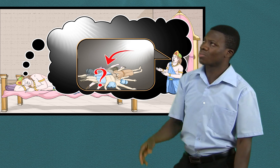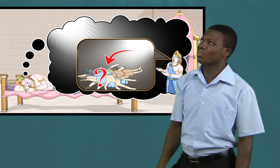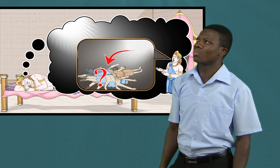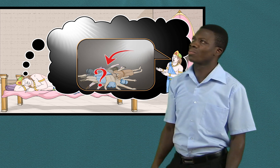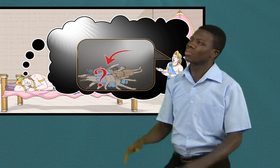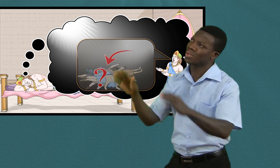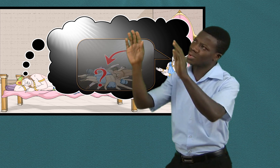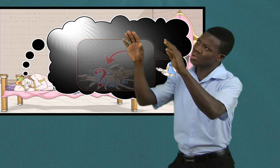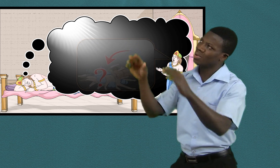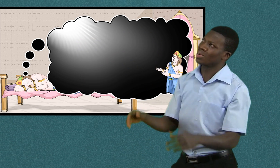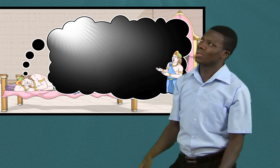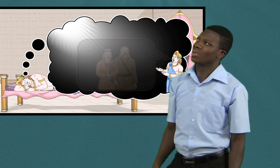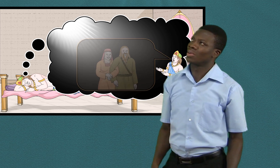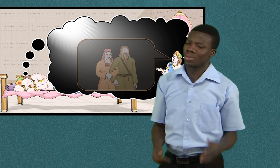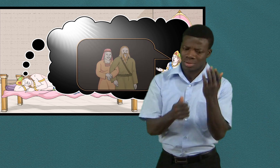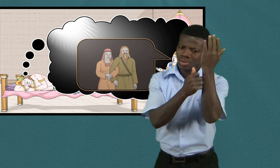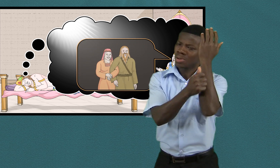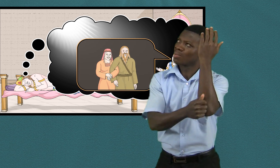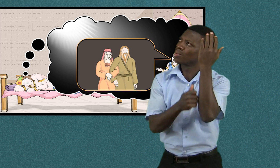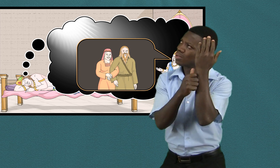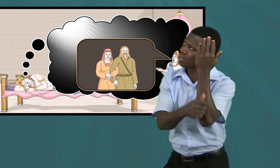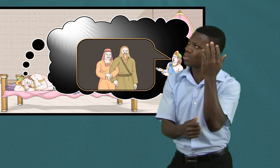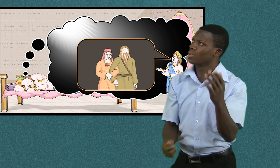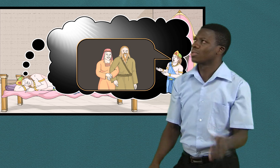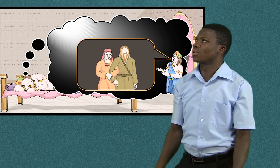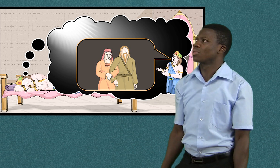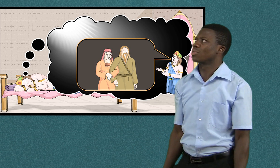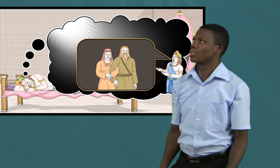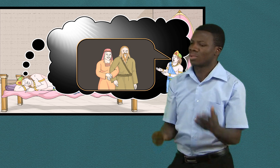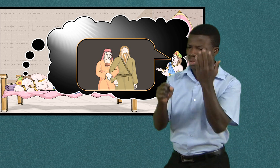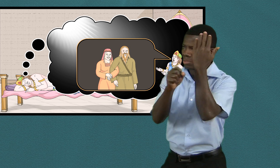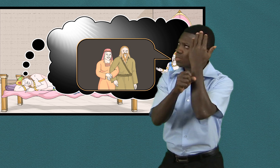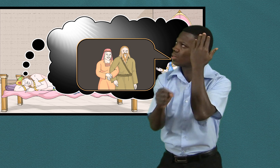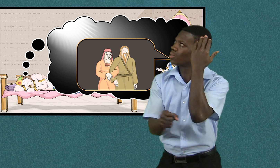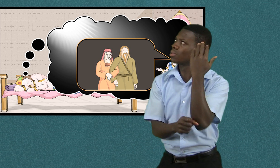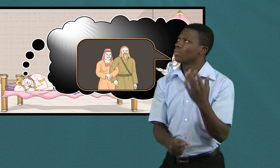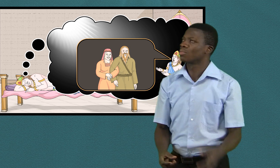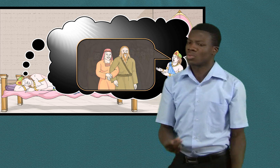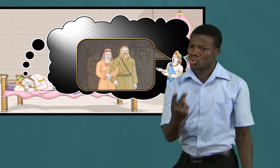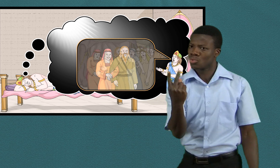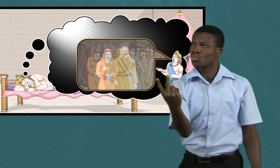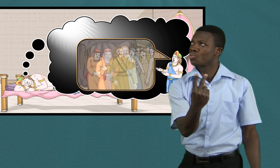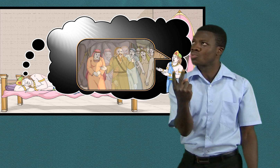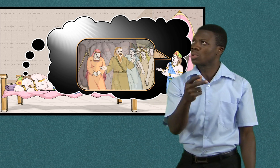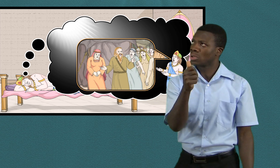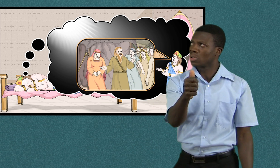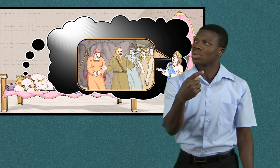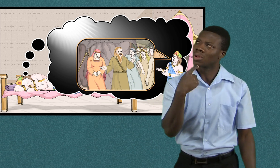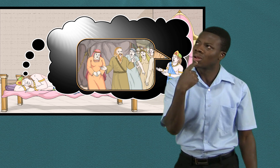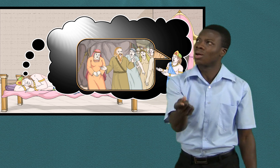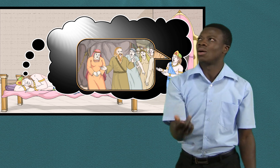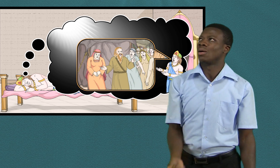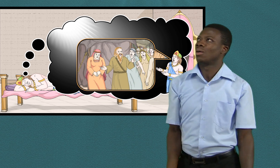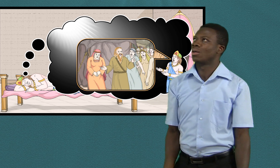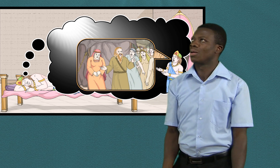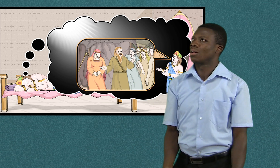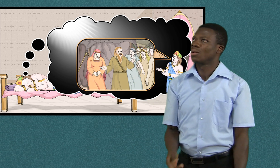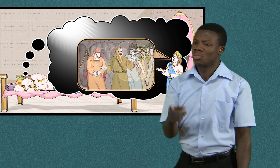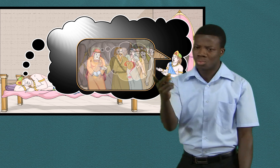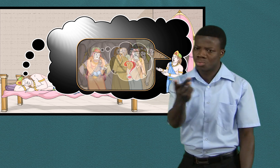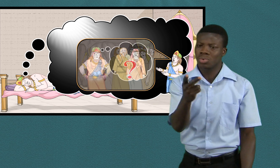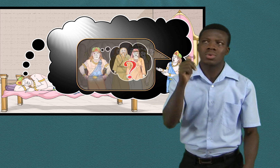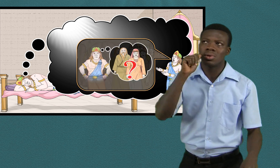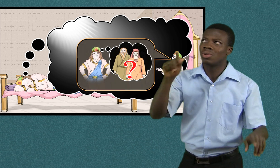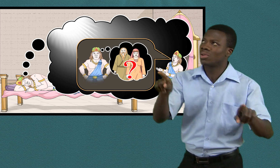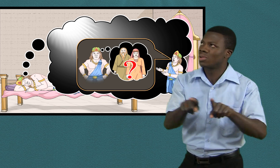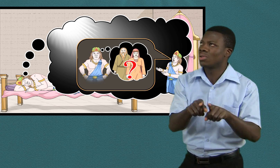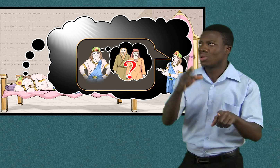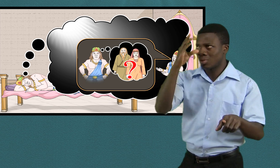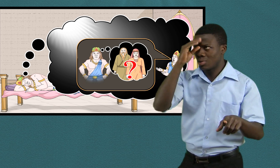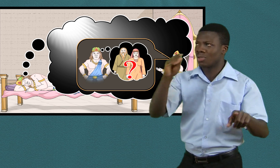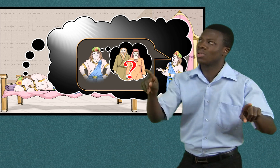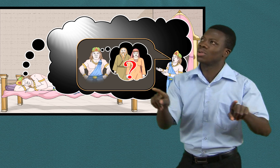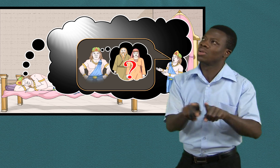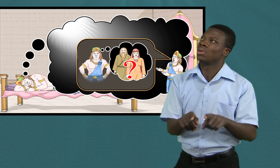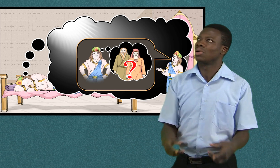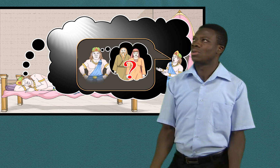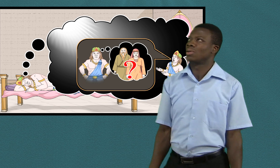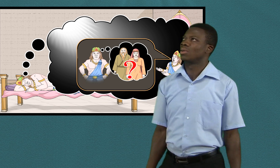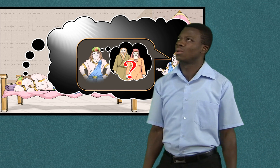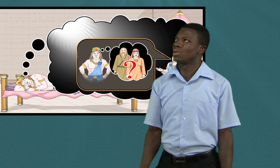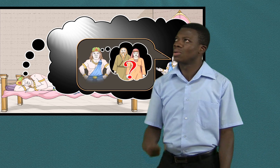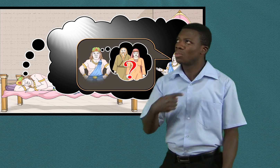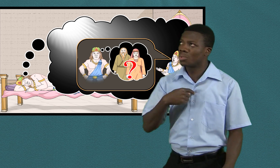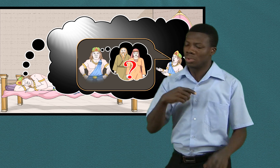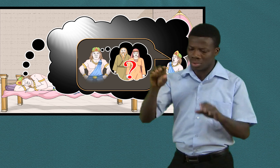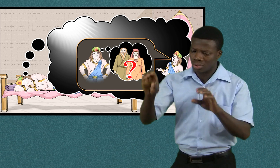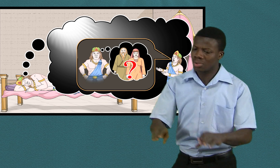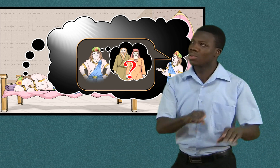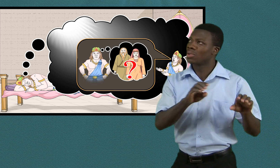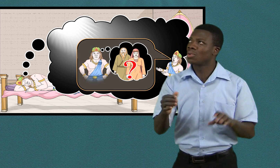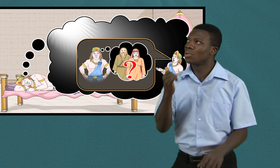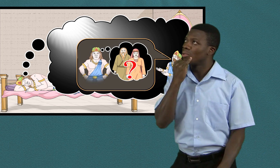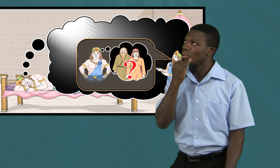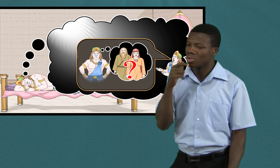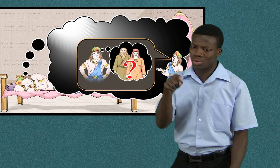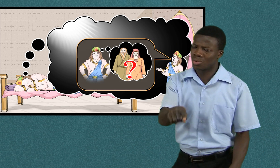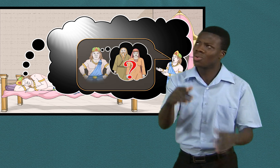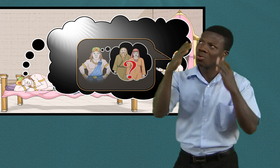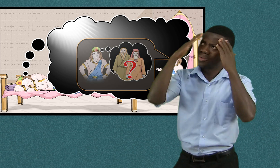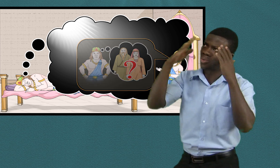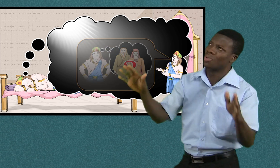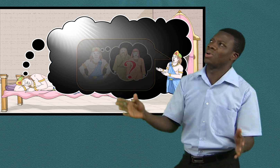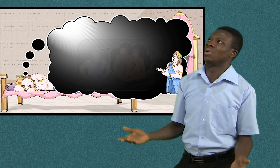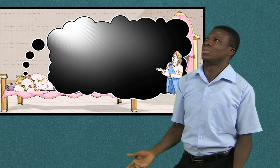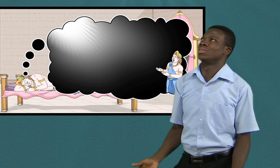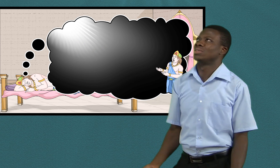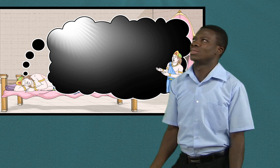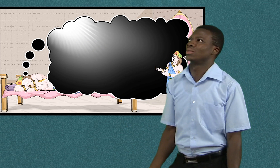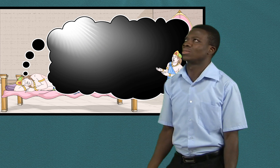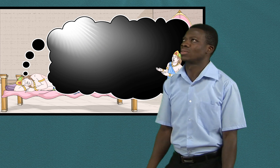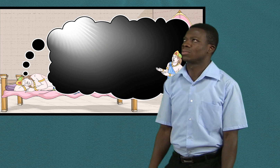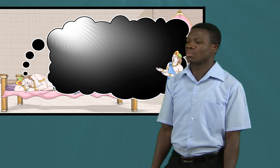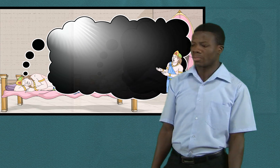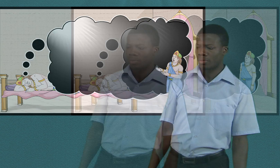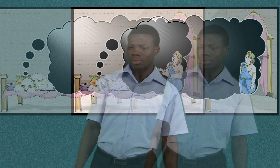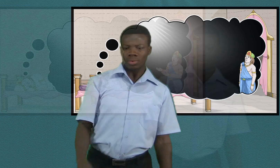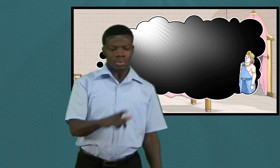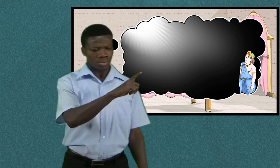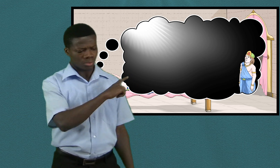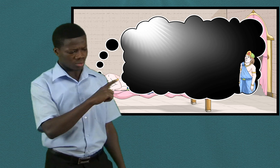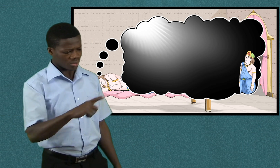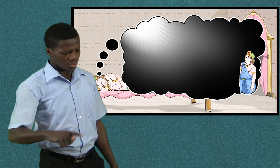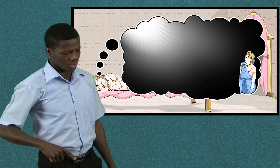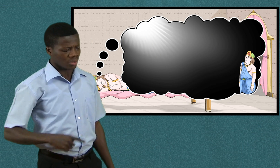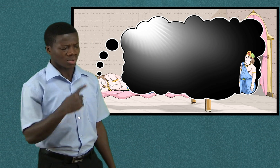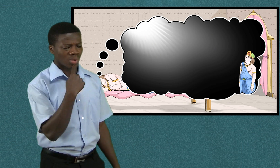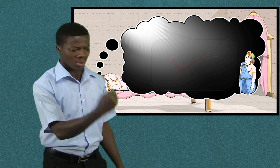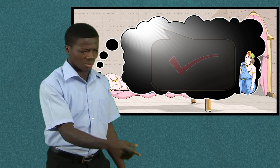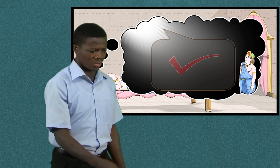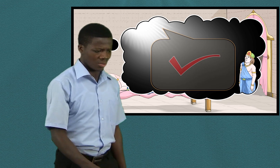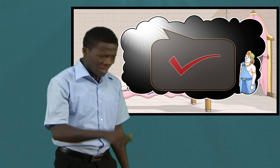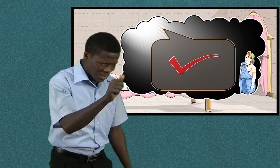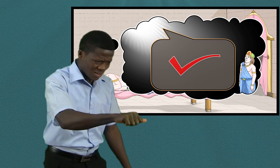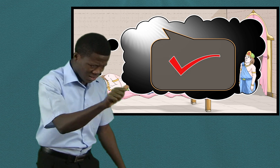Didn’t Abraham tell me, ‘She is my sister’? And she herself said, ‘He is my brother.’ I have done this in the integrity of my heart and the innocence of my hands.”